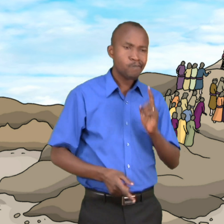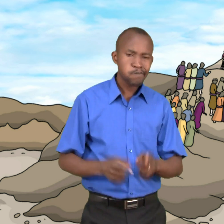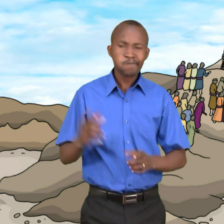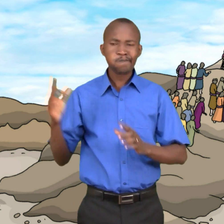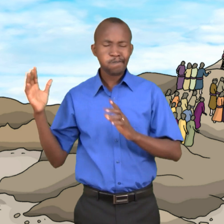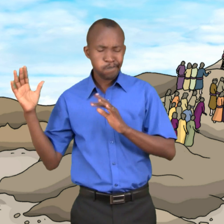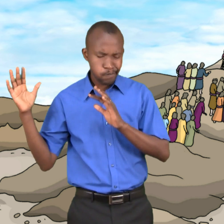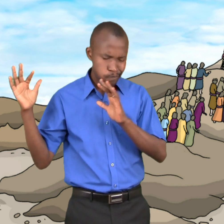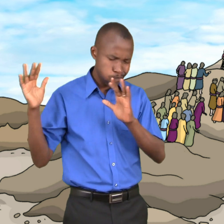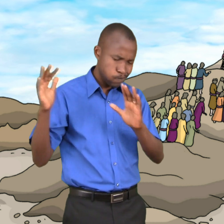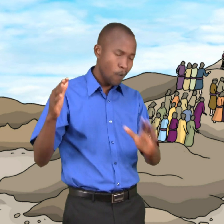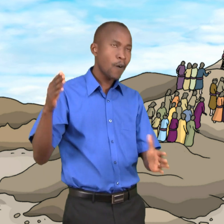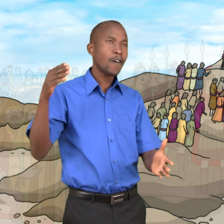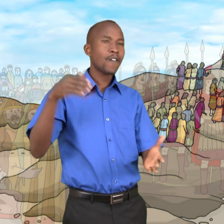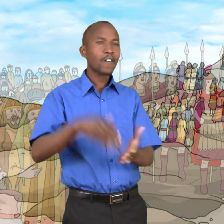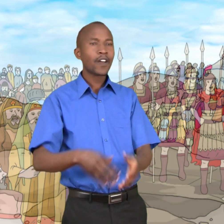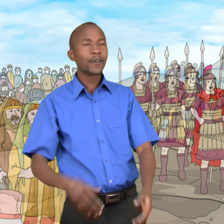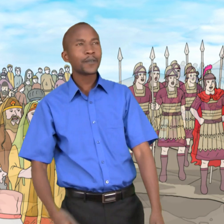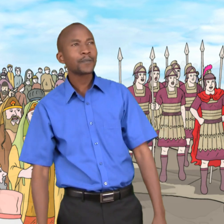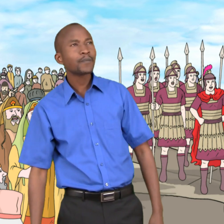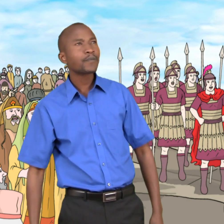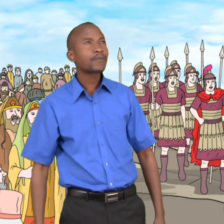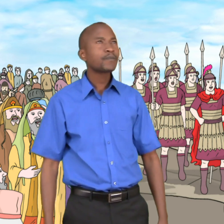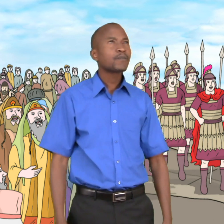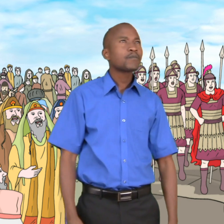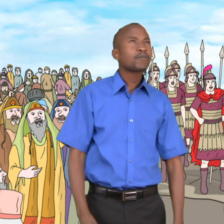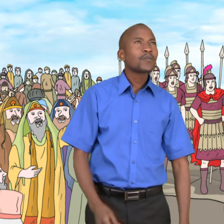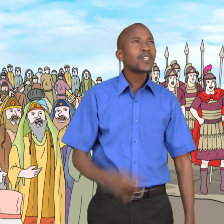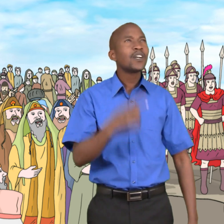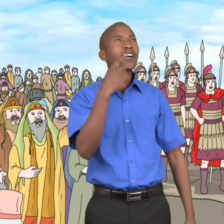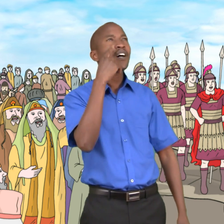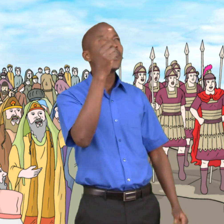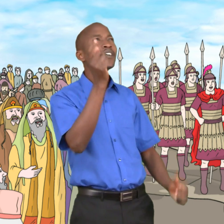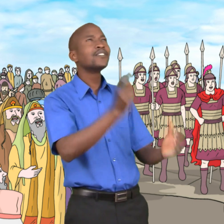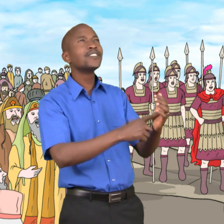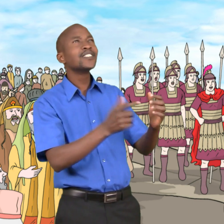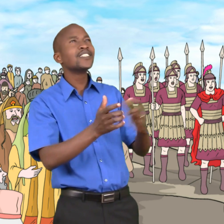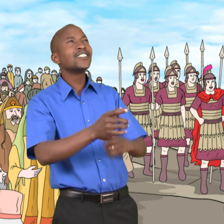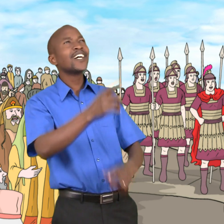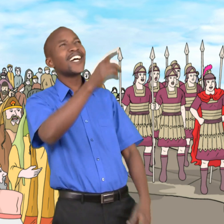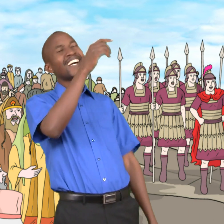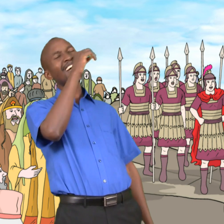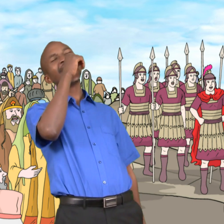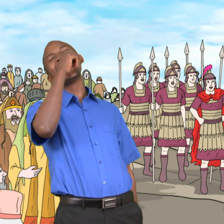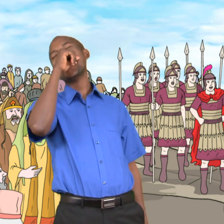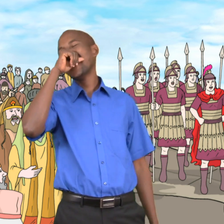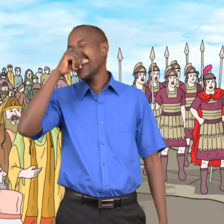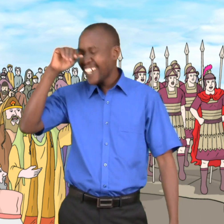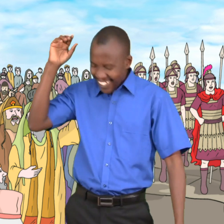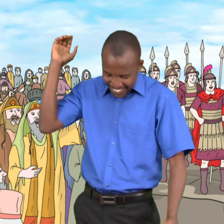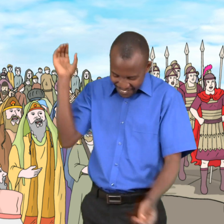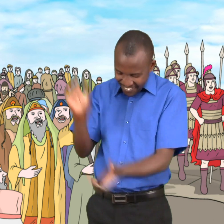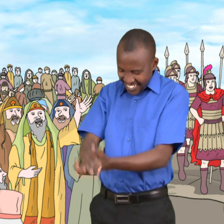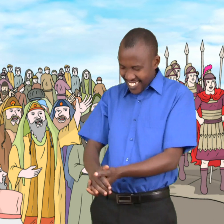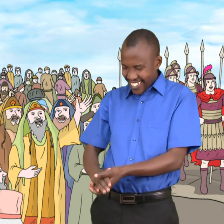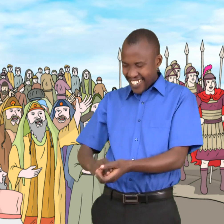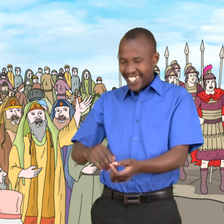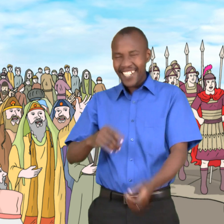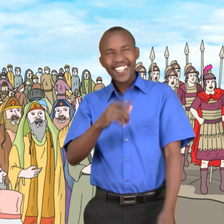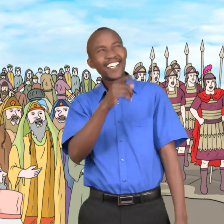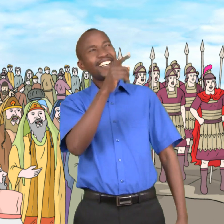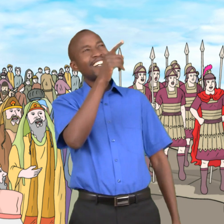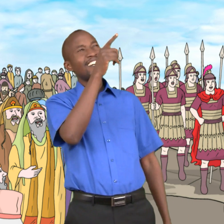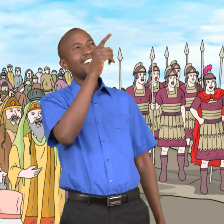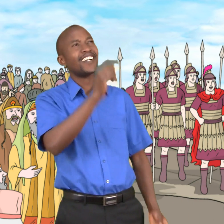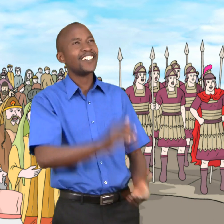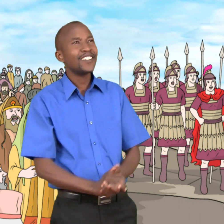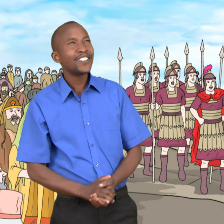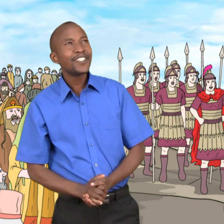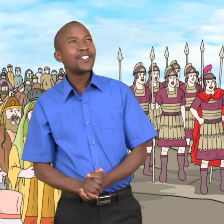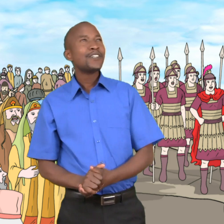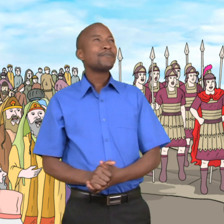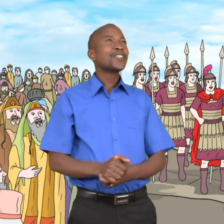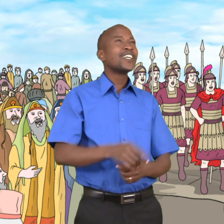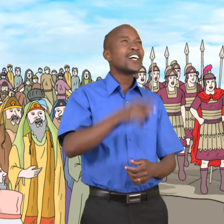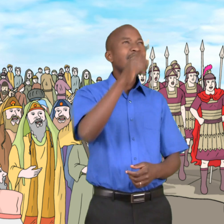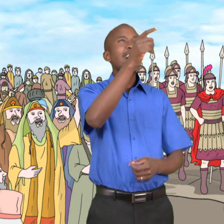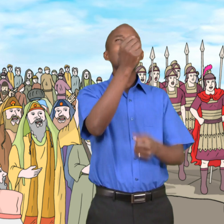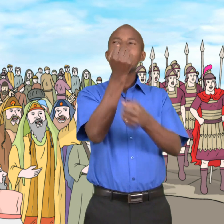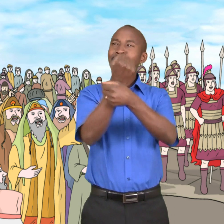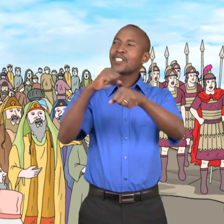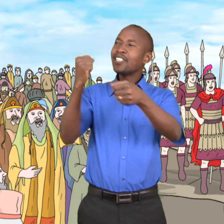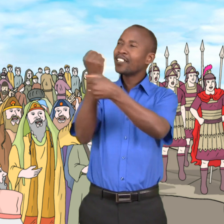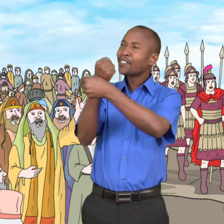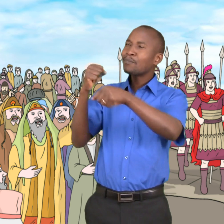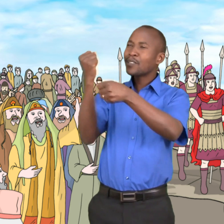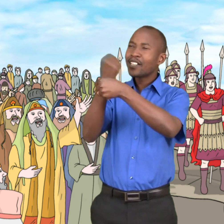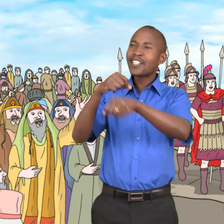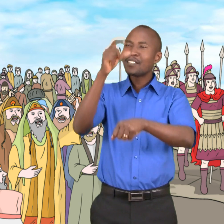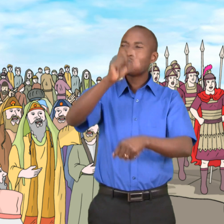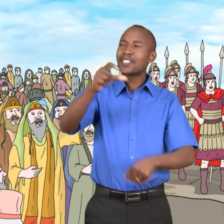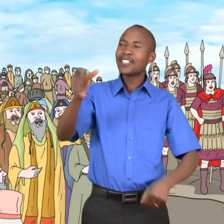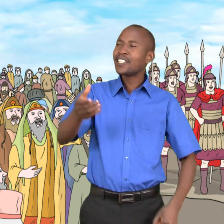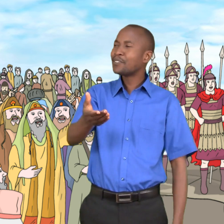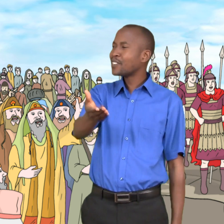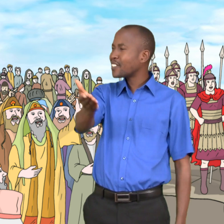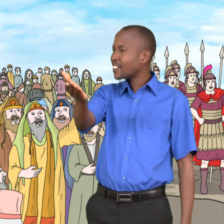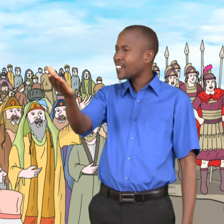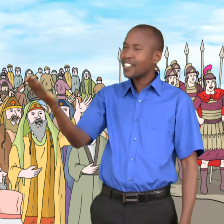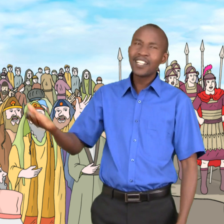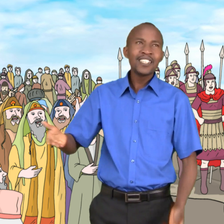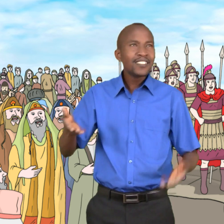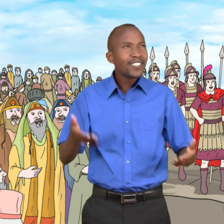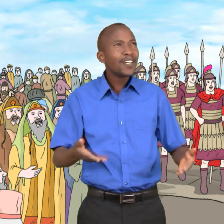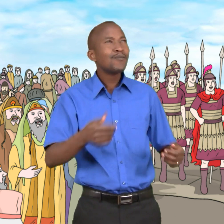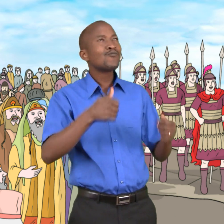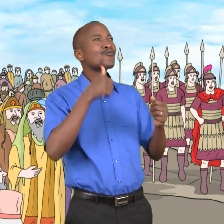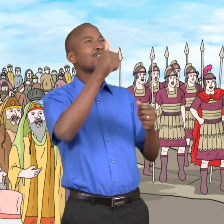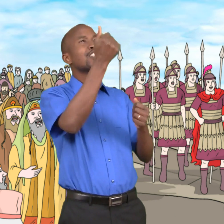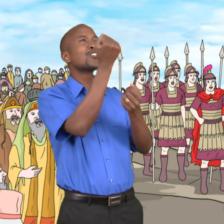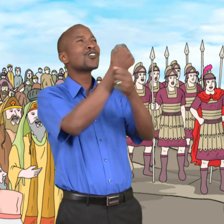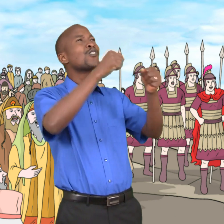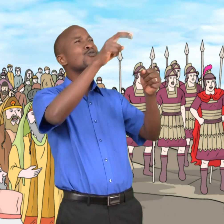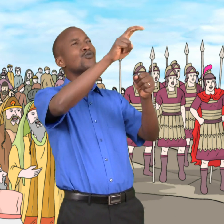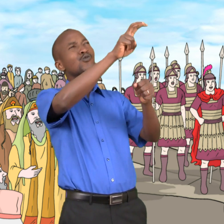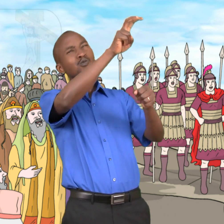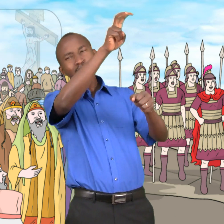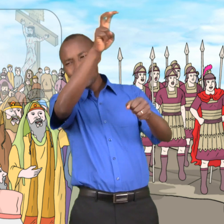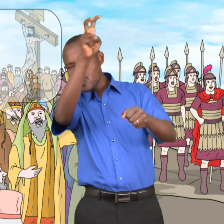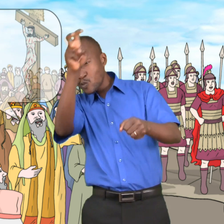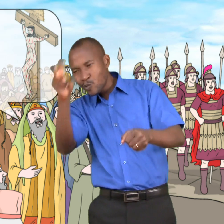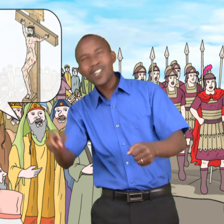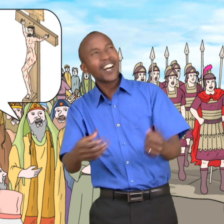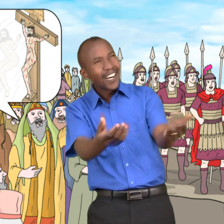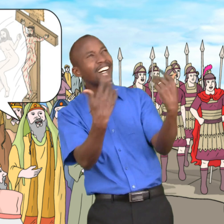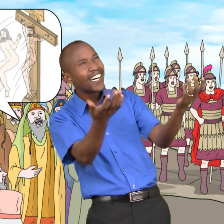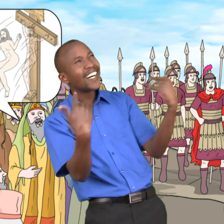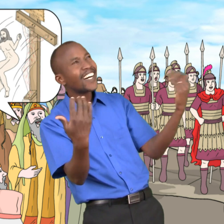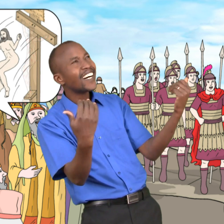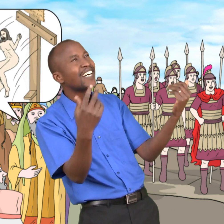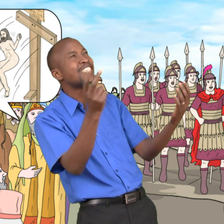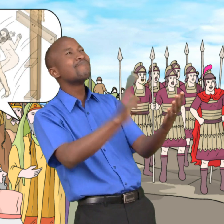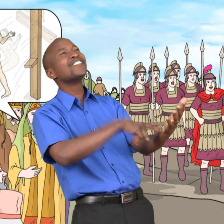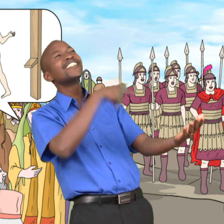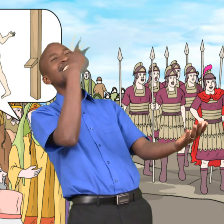In the same way, the chief priests, scribes, and elders mocked Him, saying, “He saved others, but He cannot save Himself. He is the King of Israel!